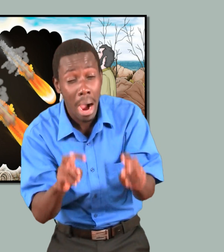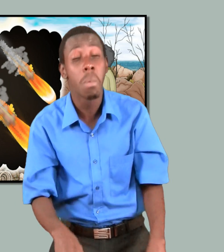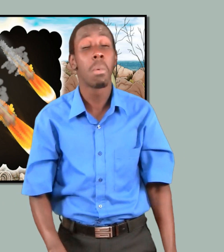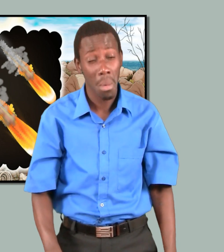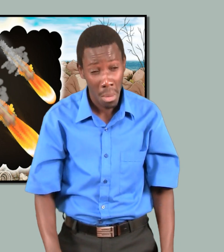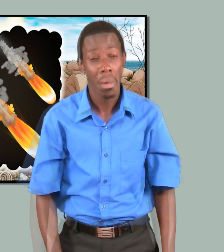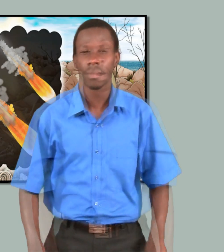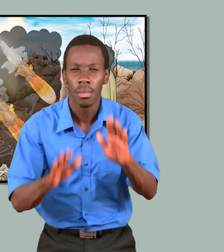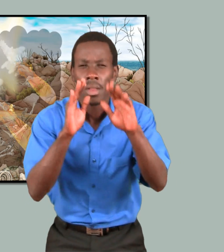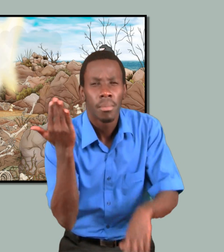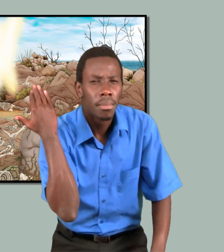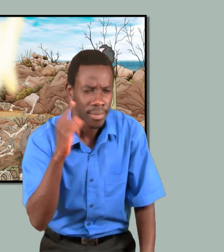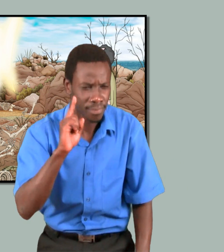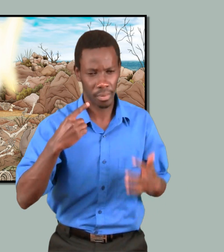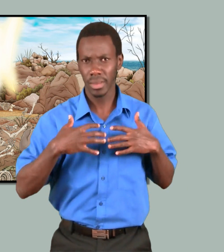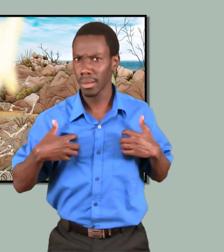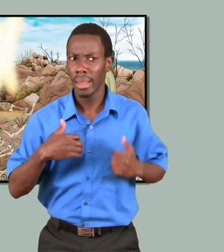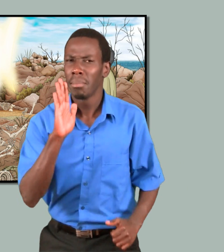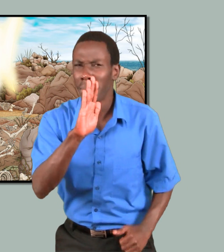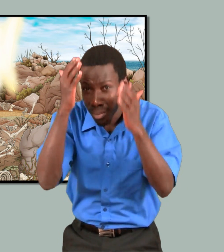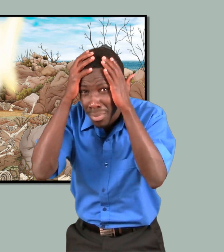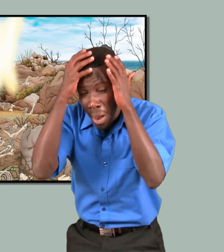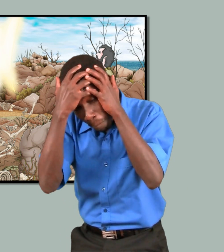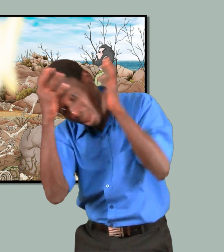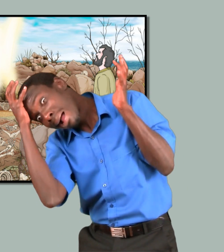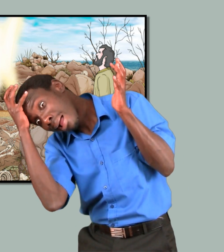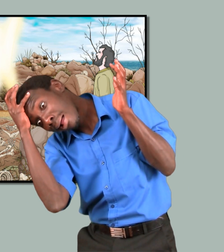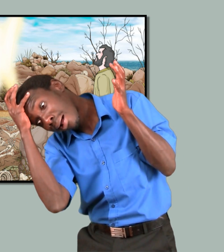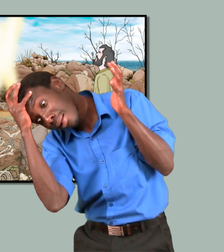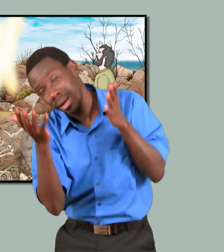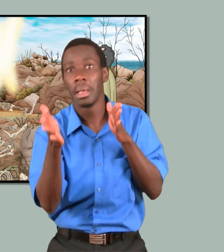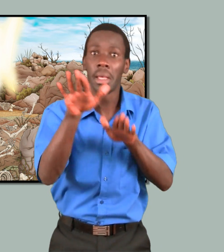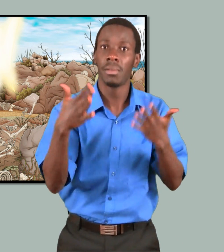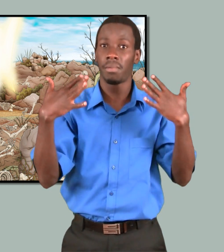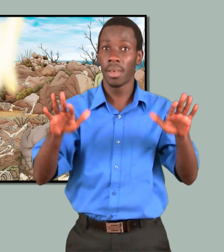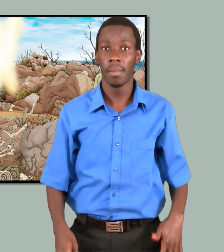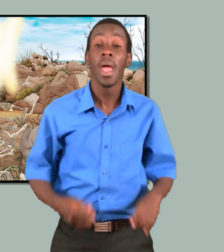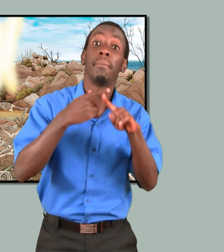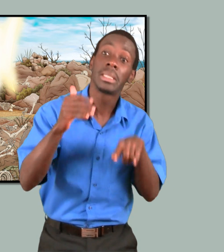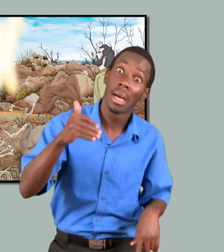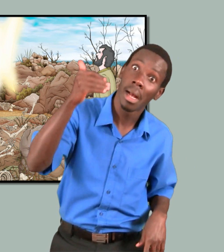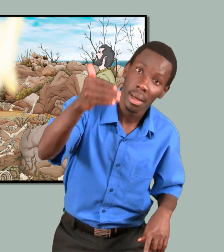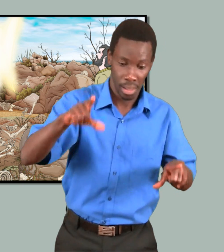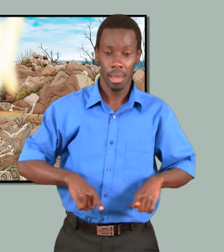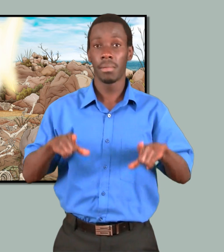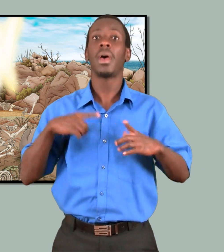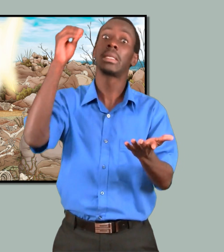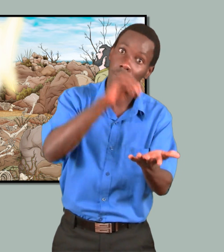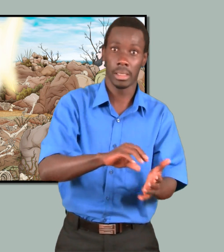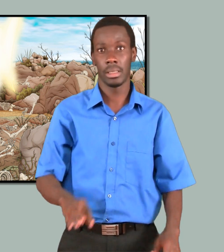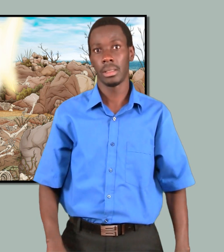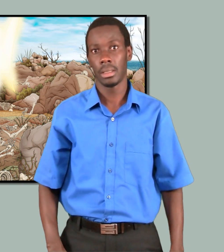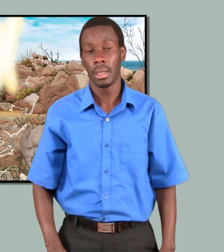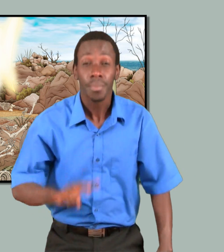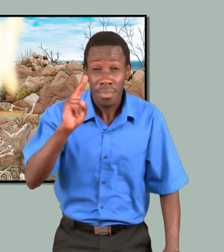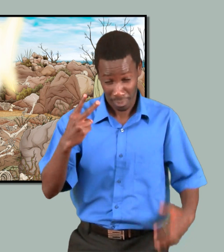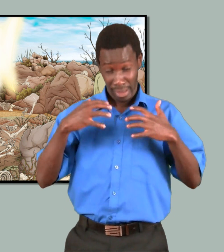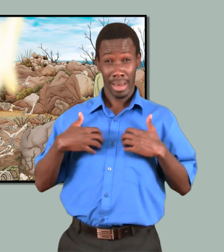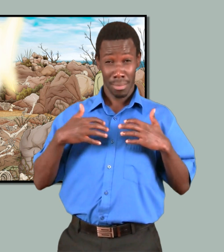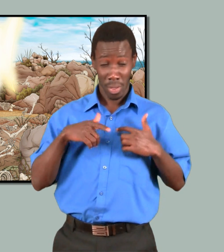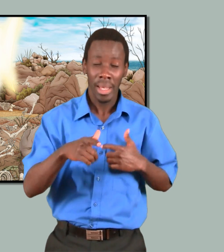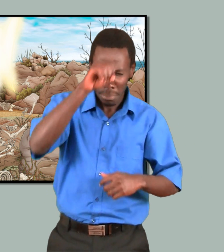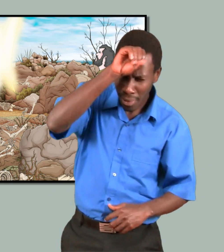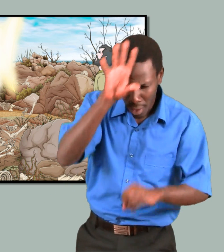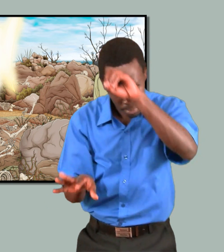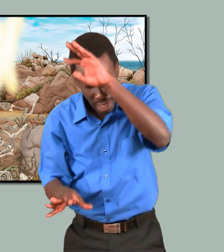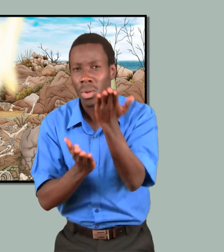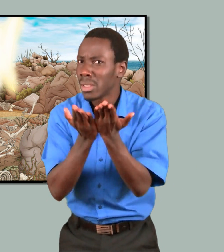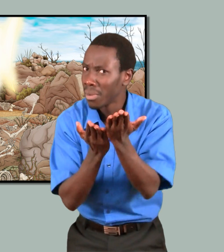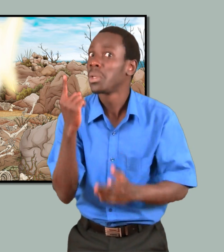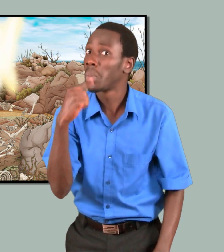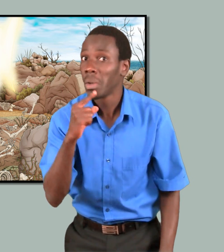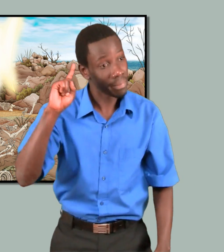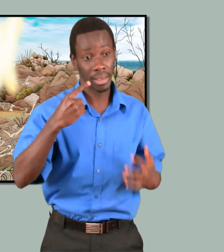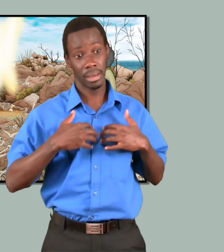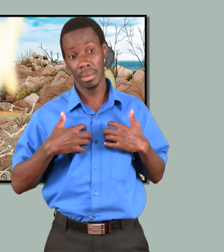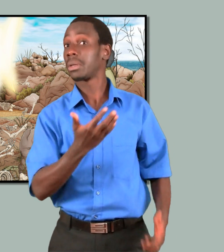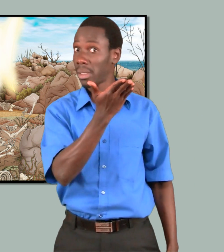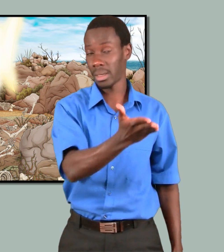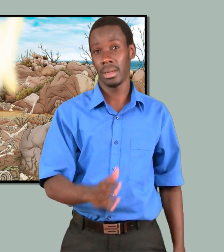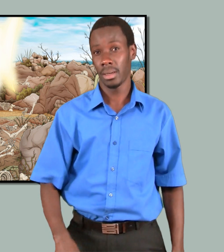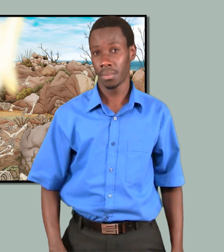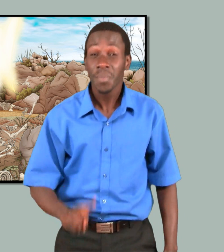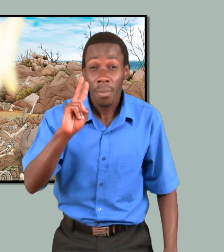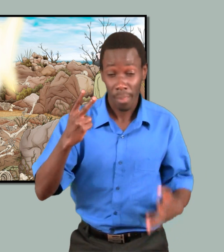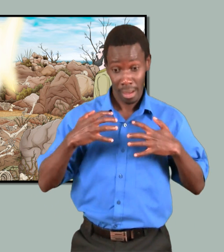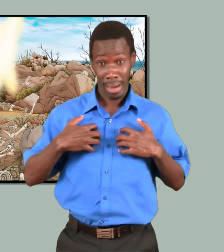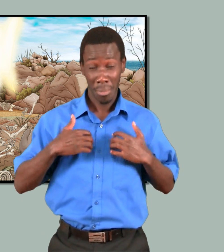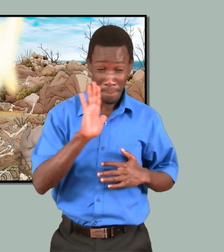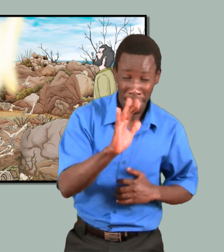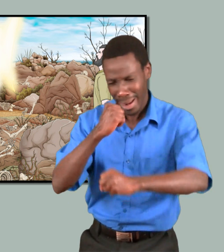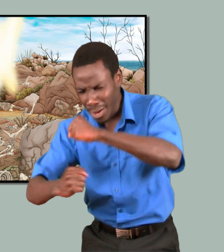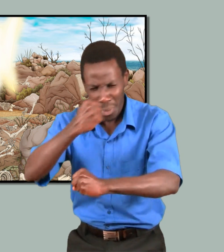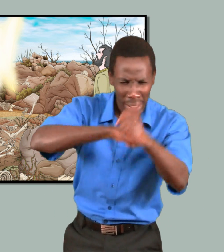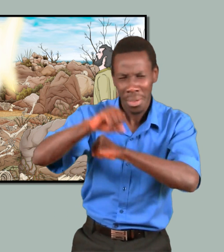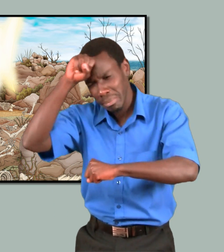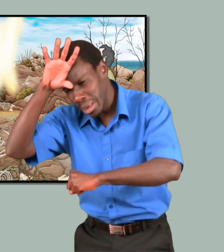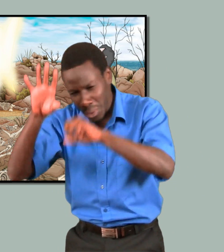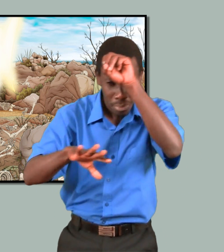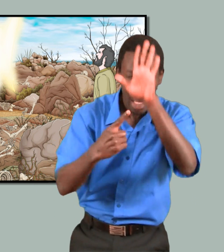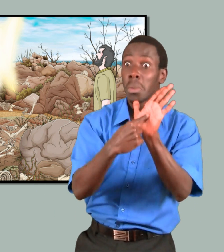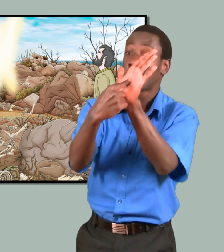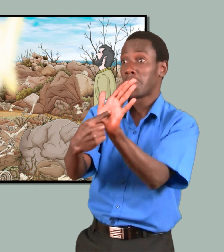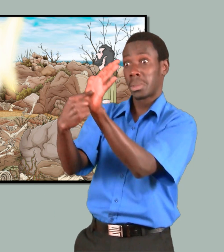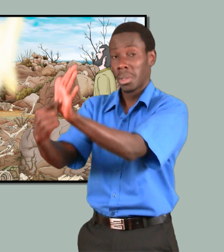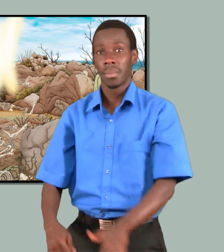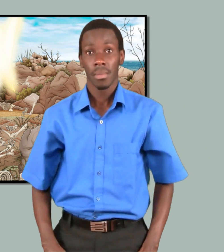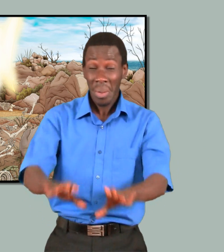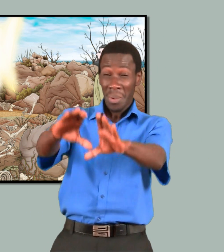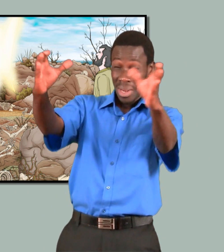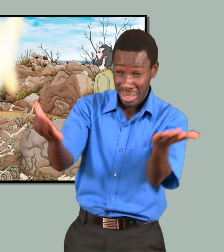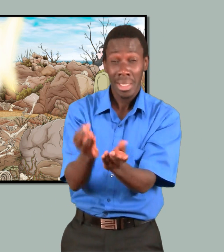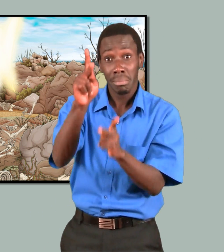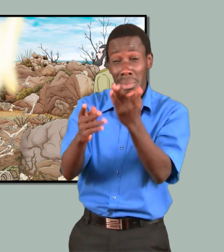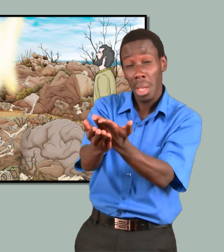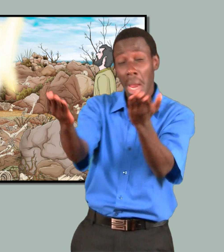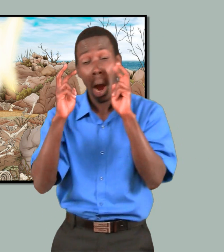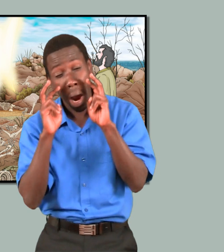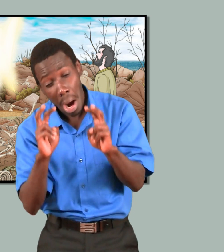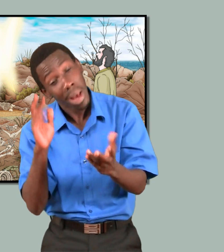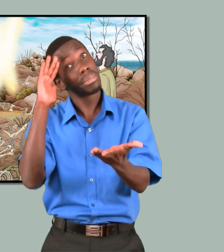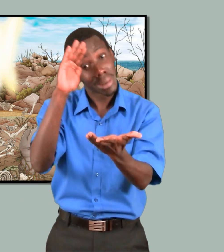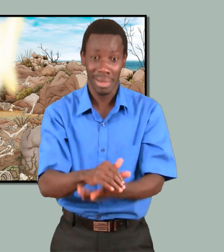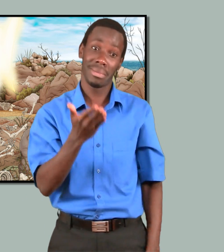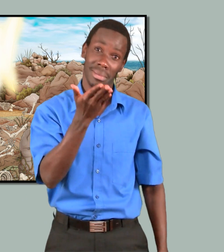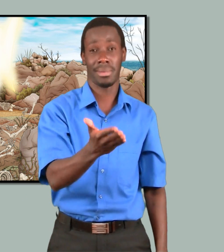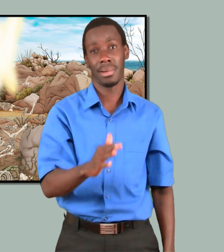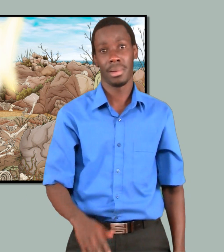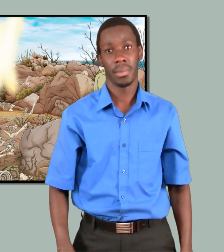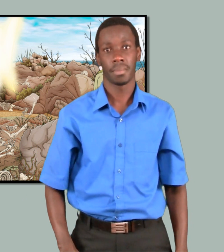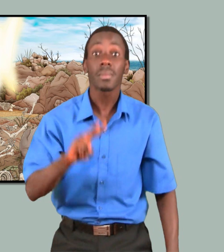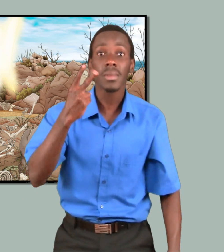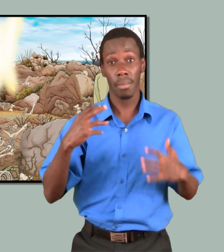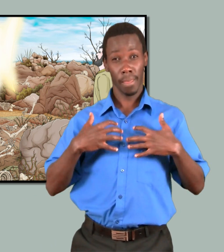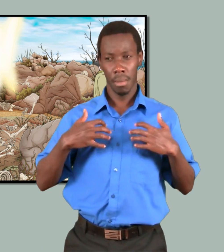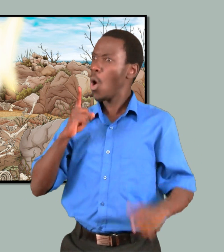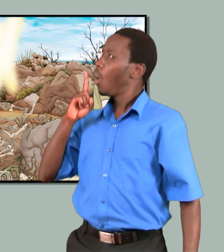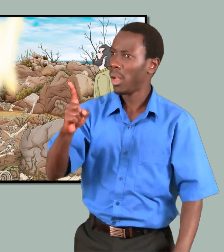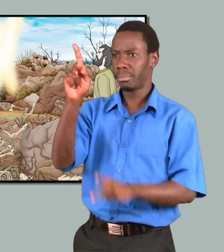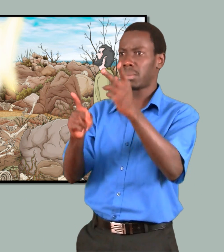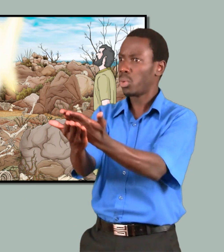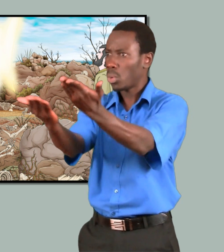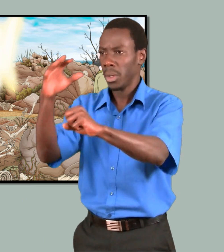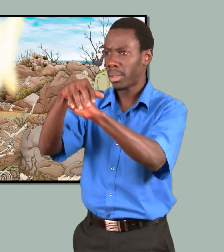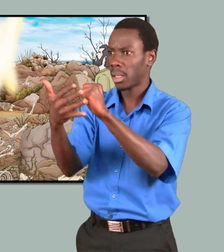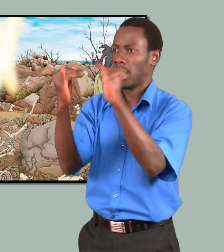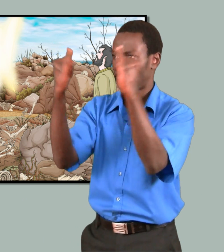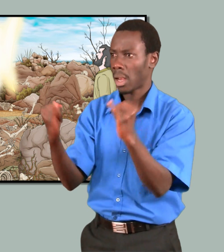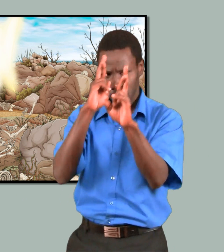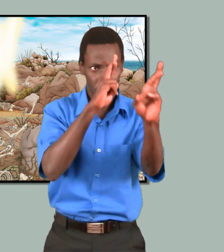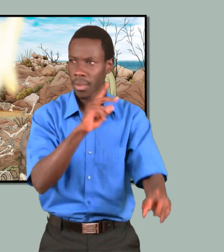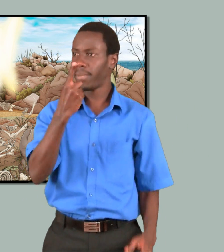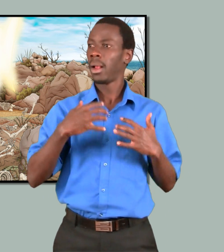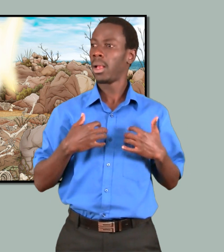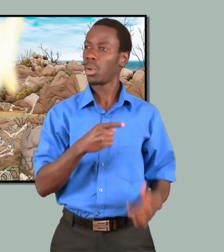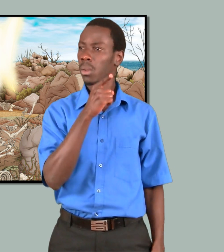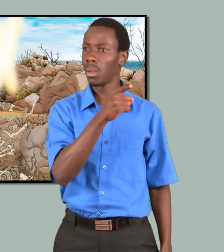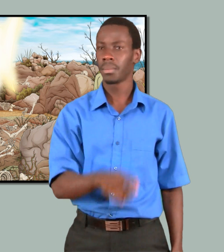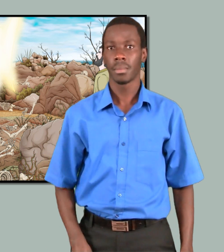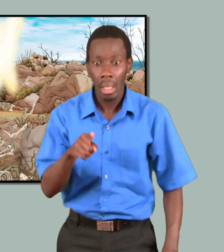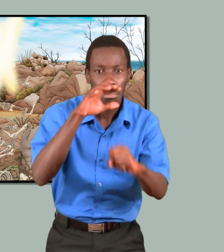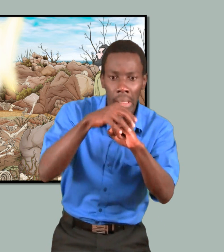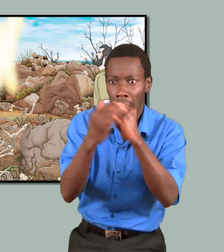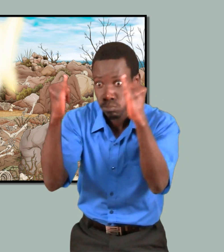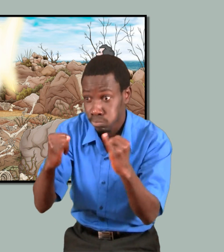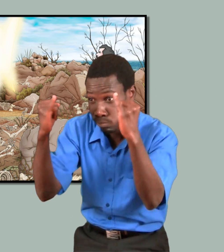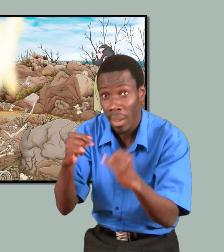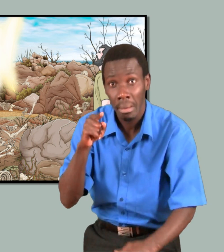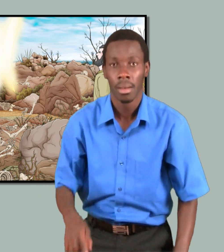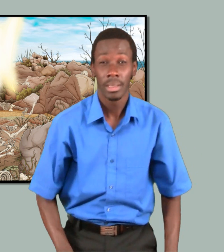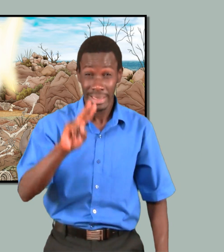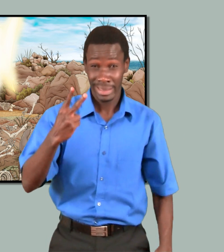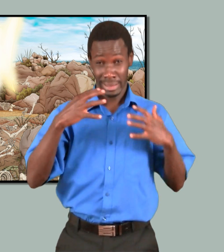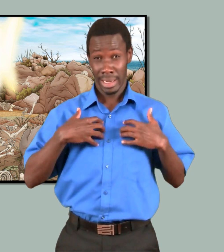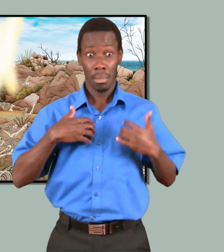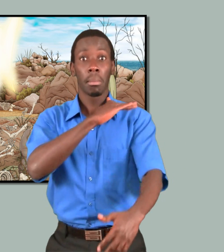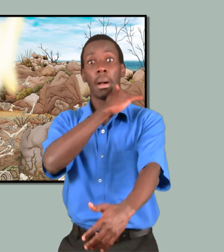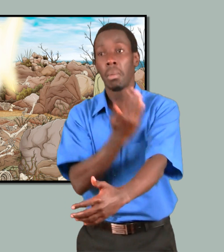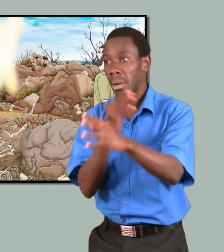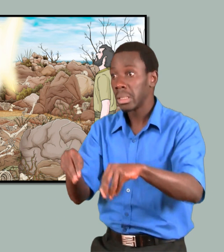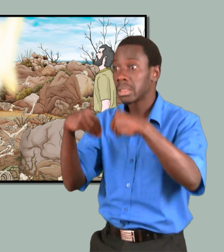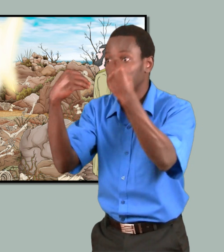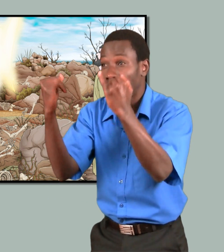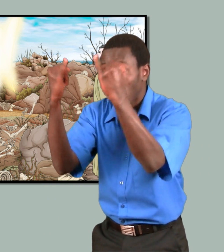Because of the signs it was given to perform on behalf of the first beast, it deceived those who dwell on the earth, telling them to make an image to the beast that had been wounded by the sword and yet had lived.